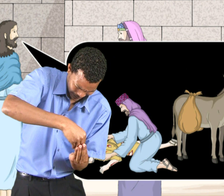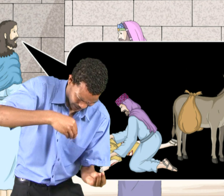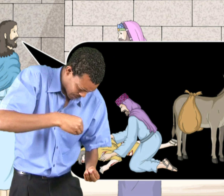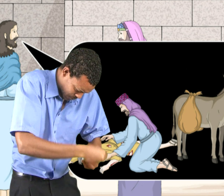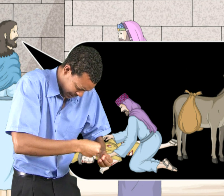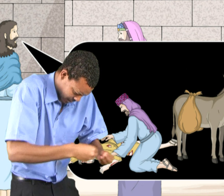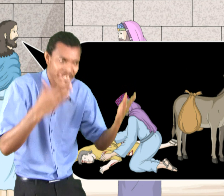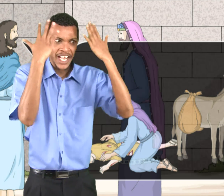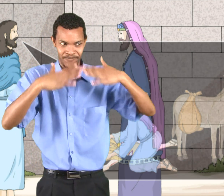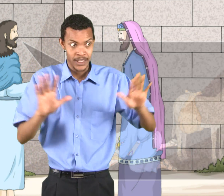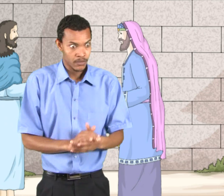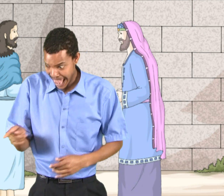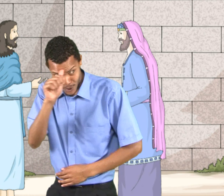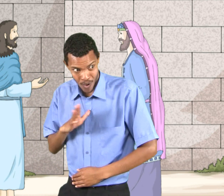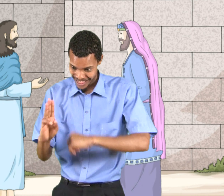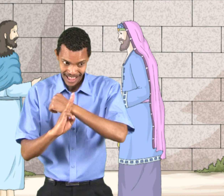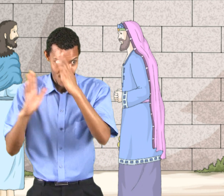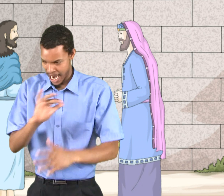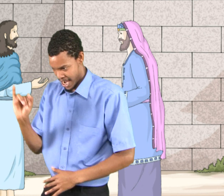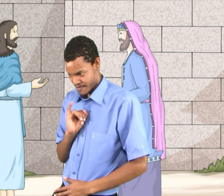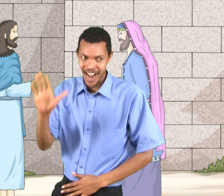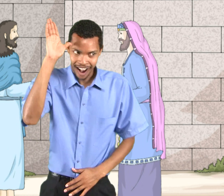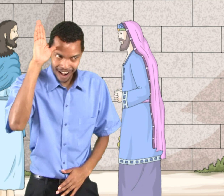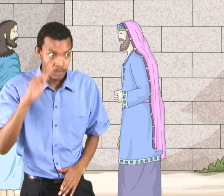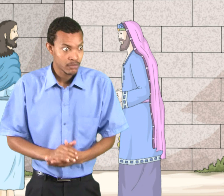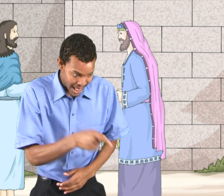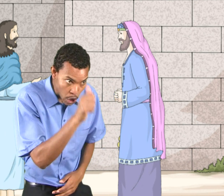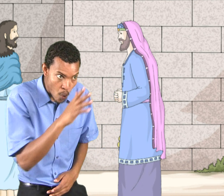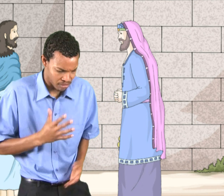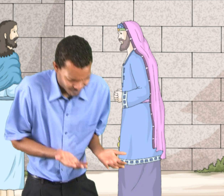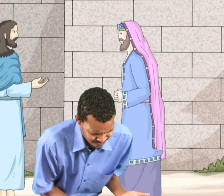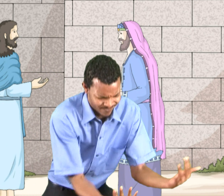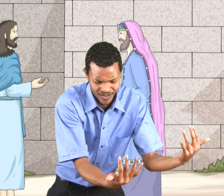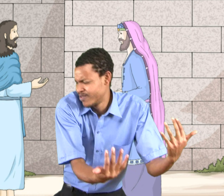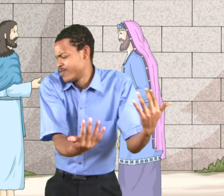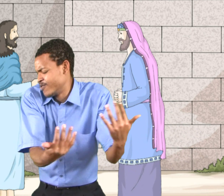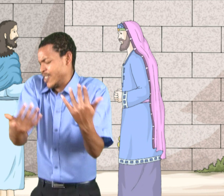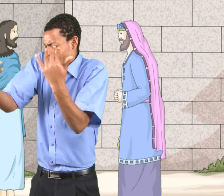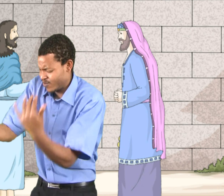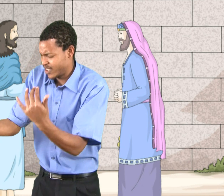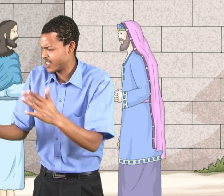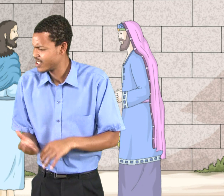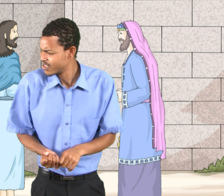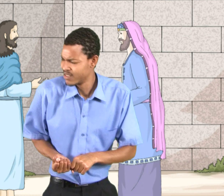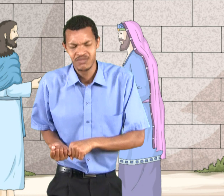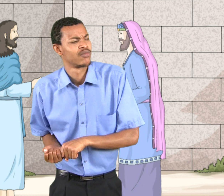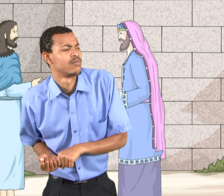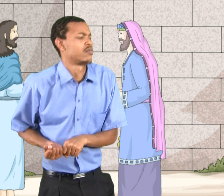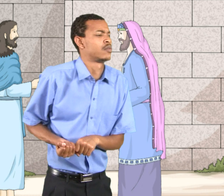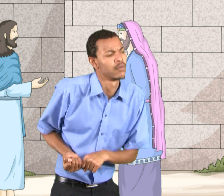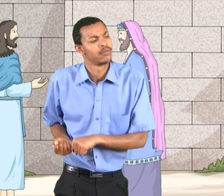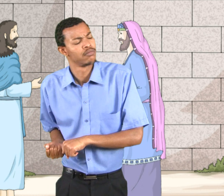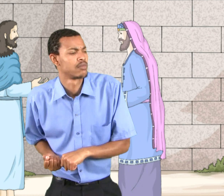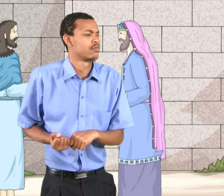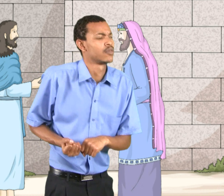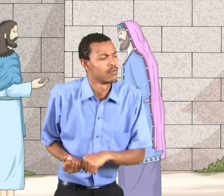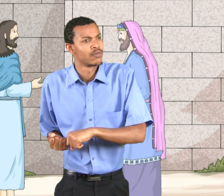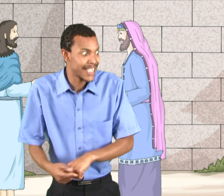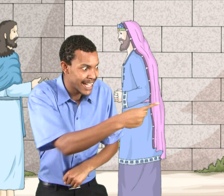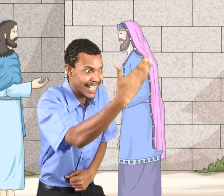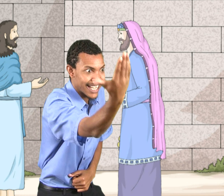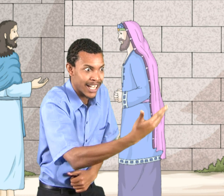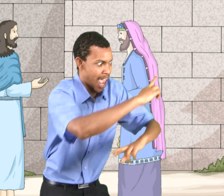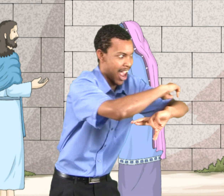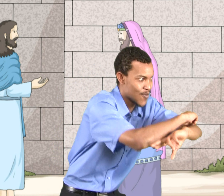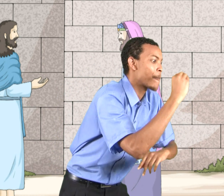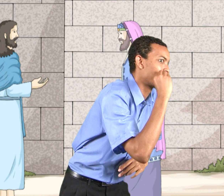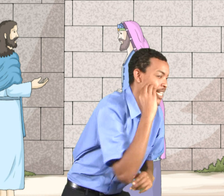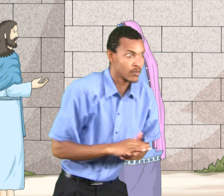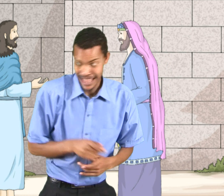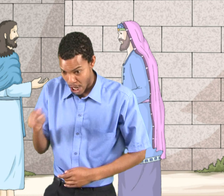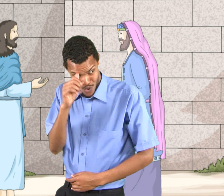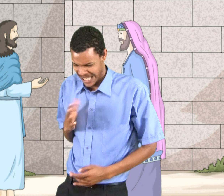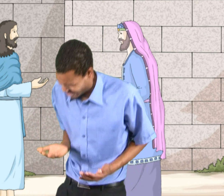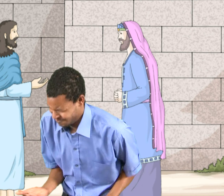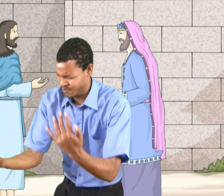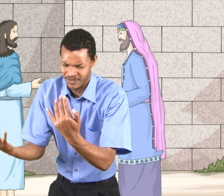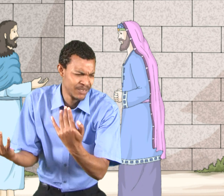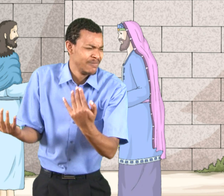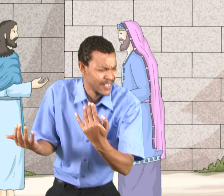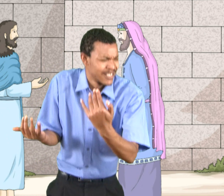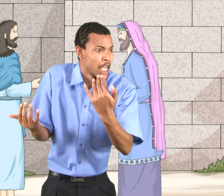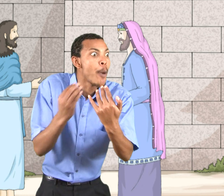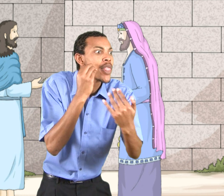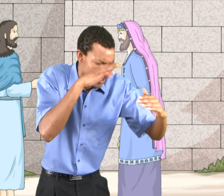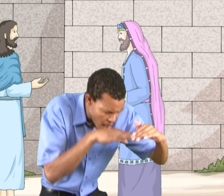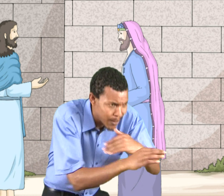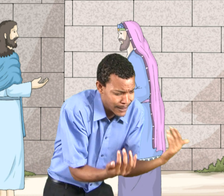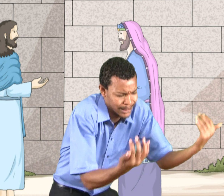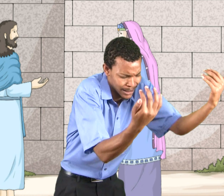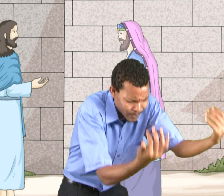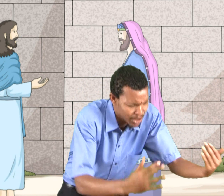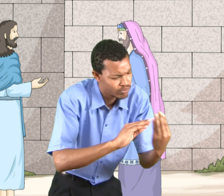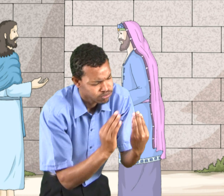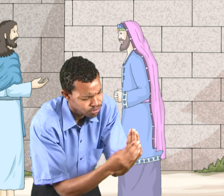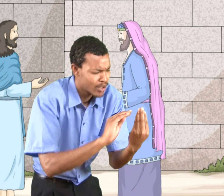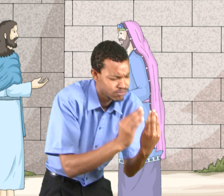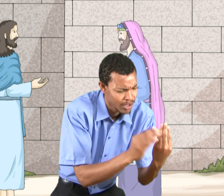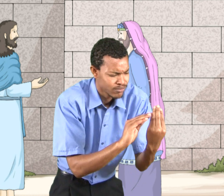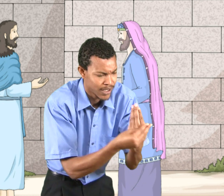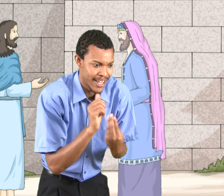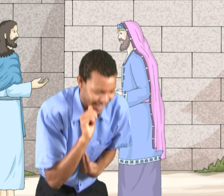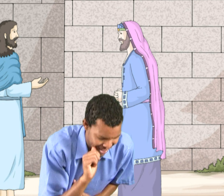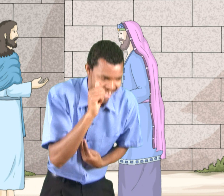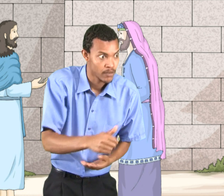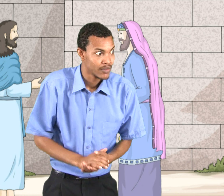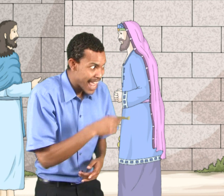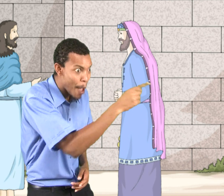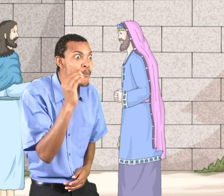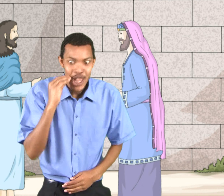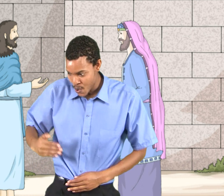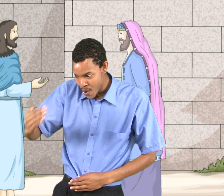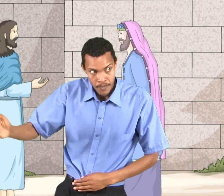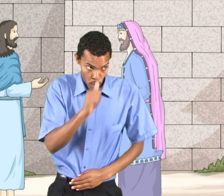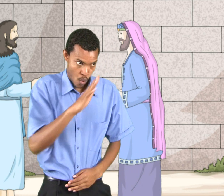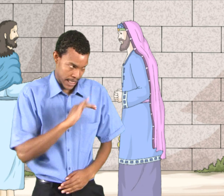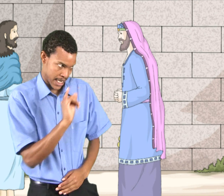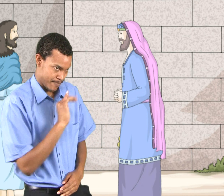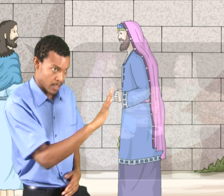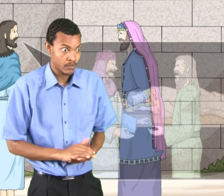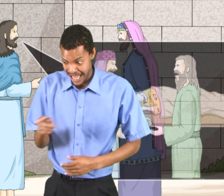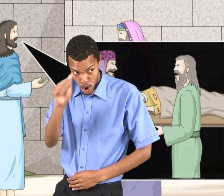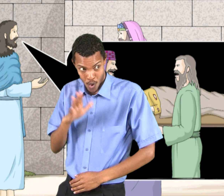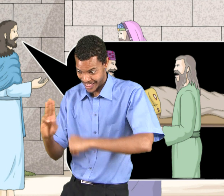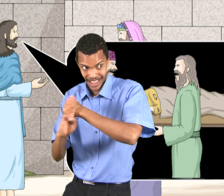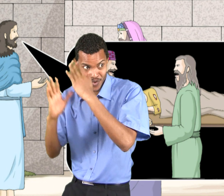Then he put him on his own animal, brought him to an inn, and took care of him.